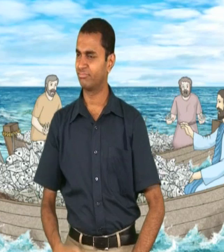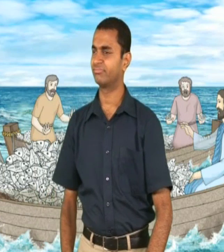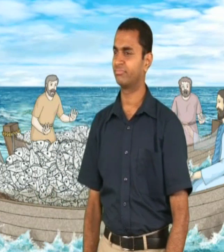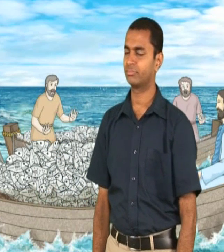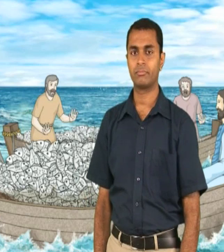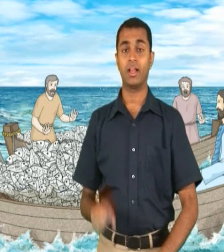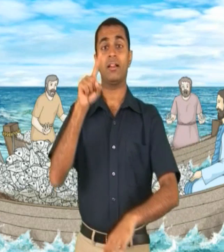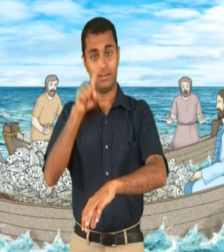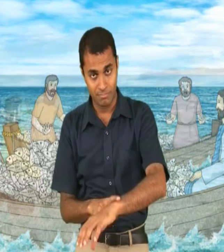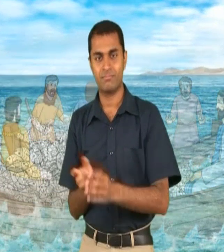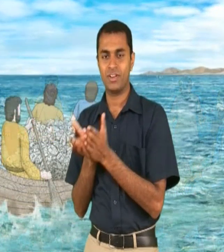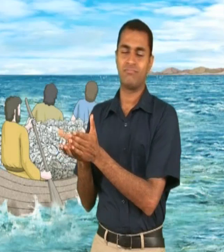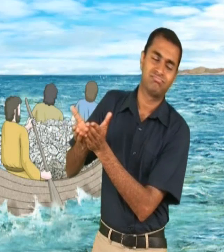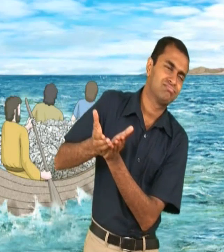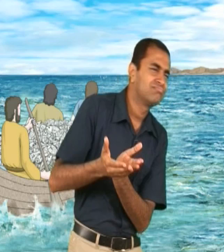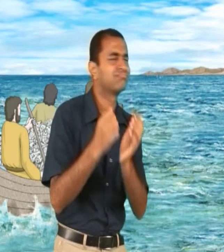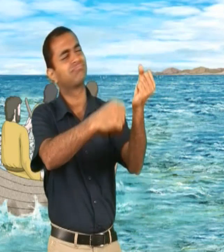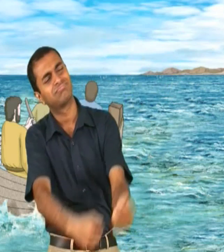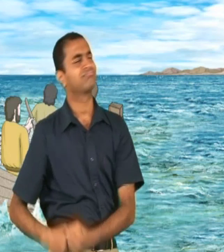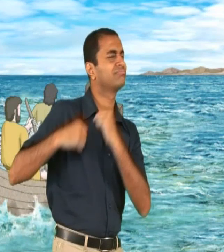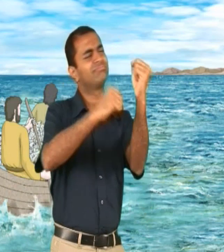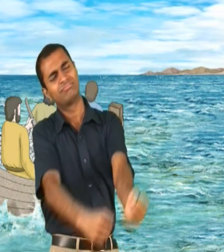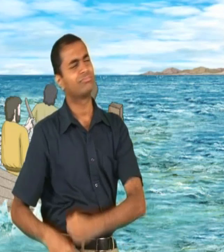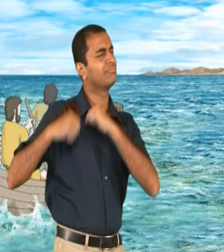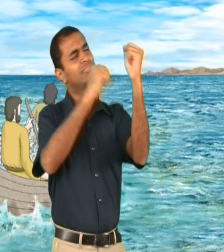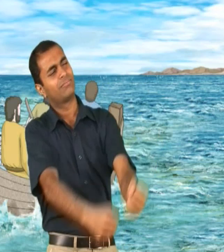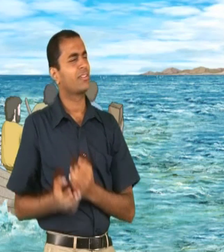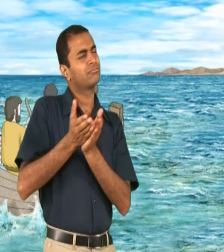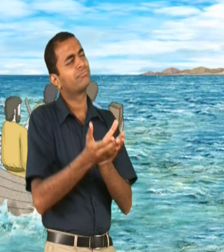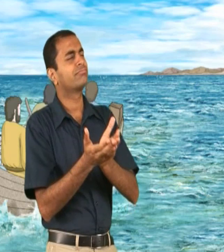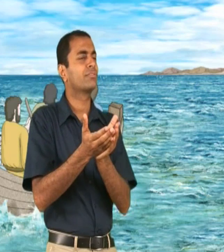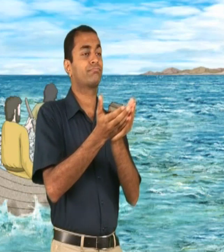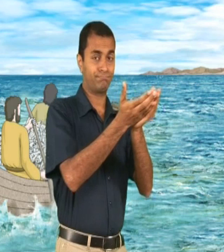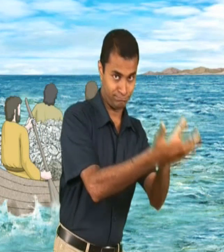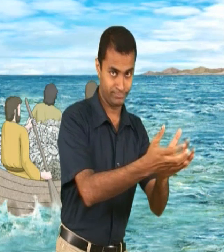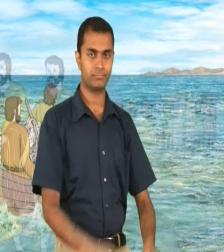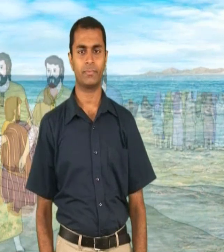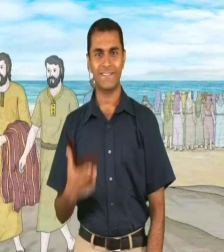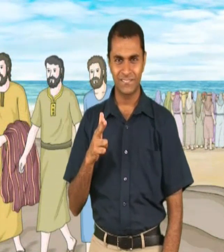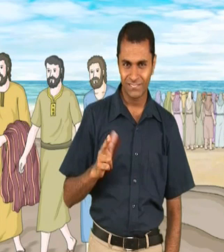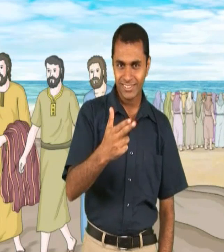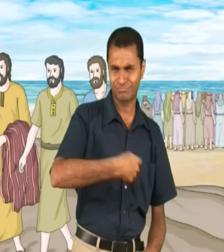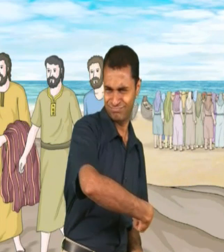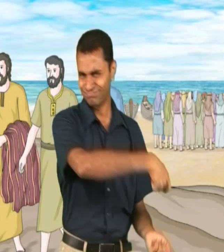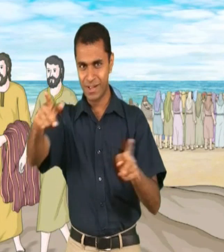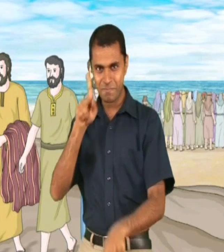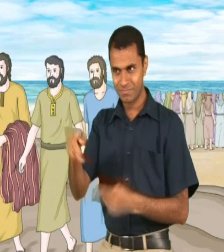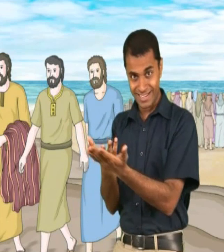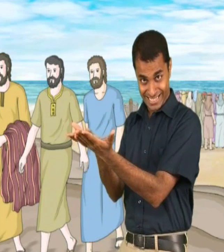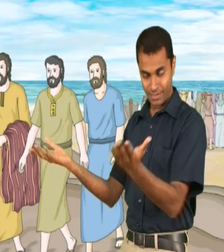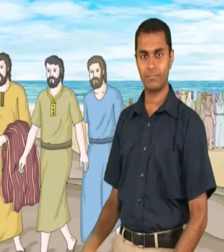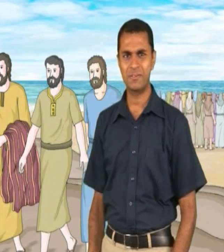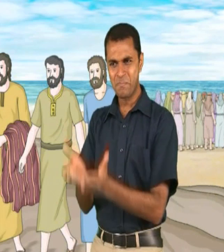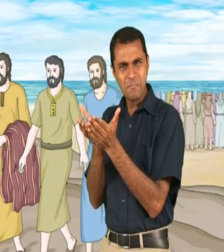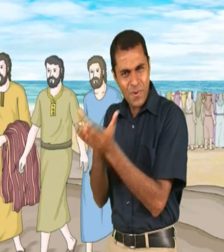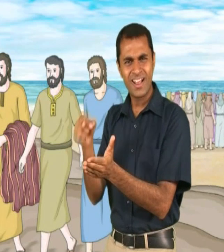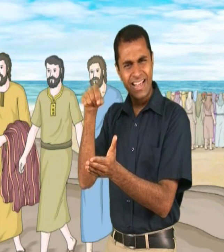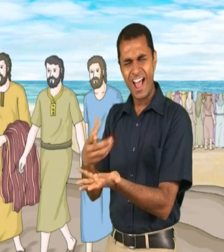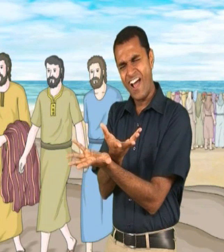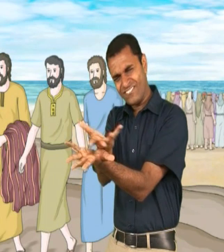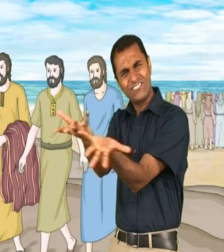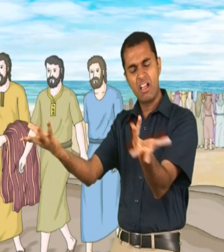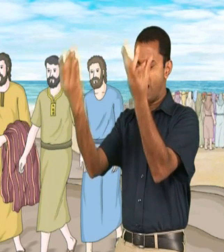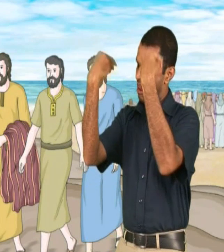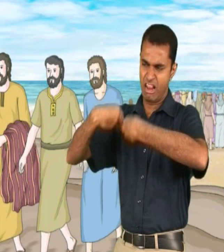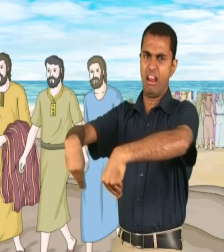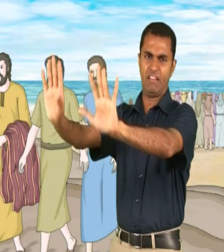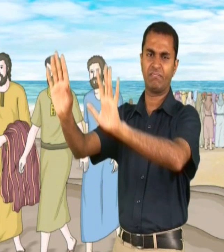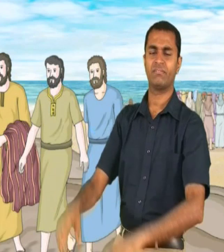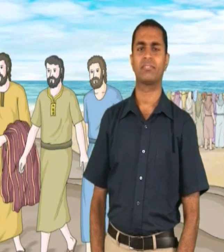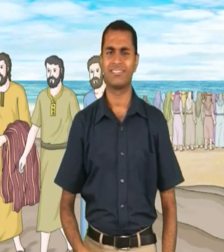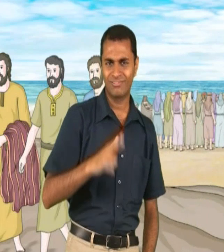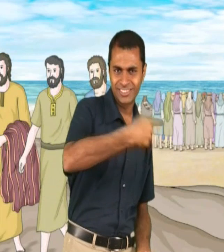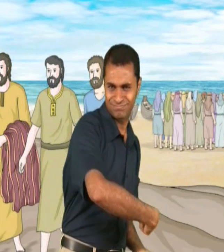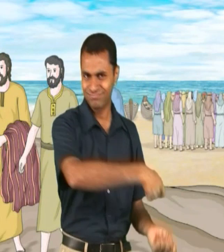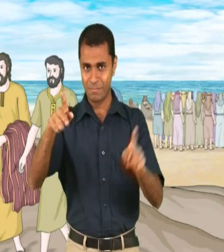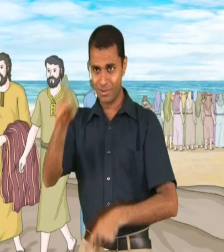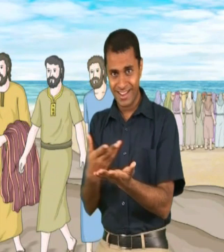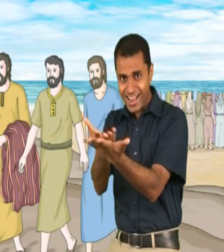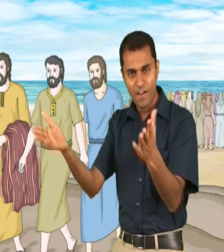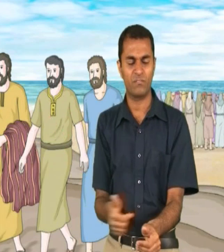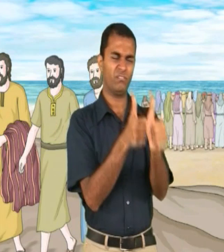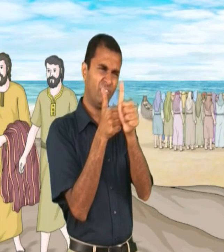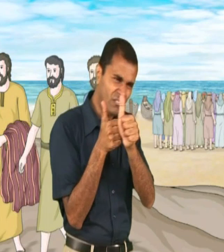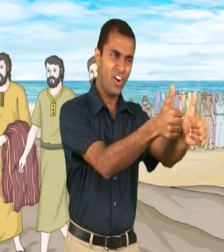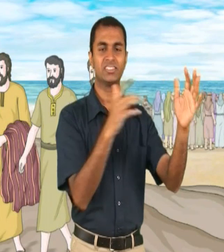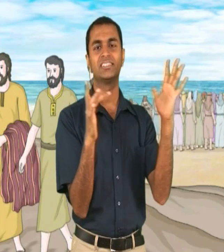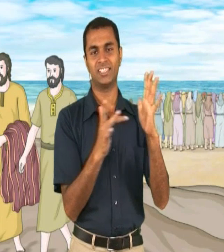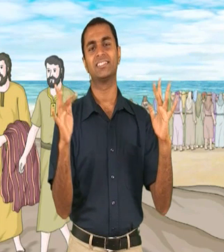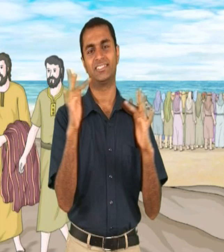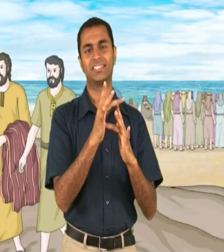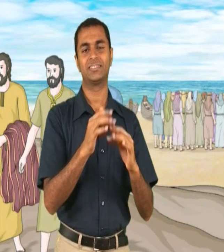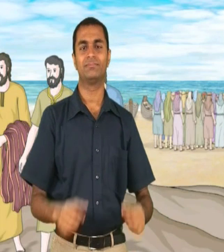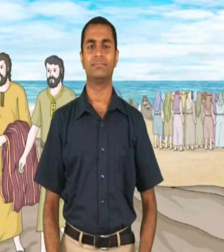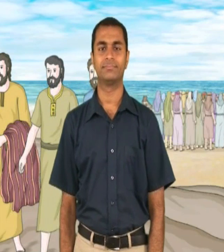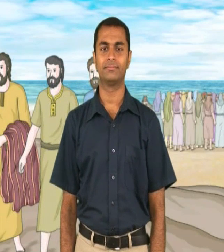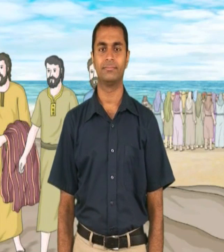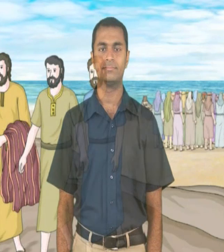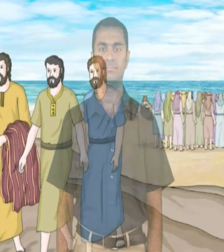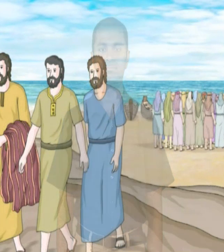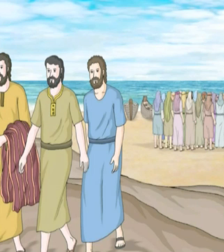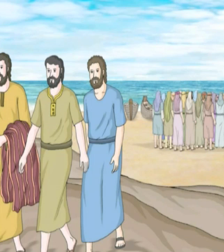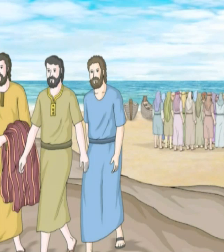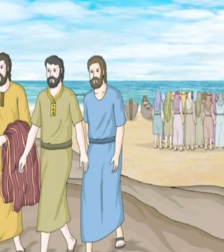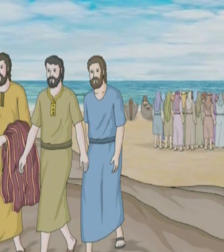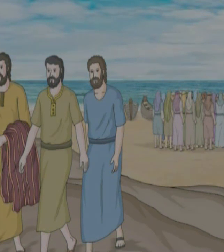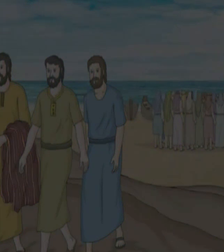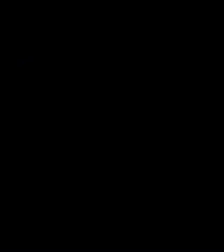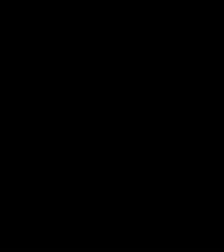And when they had brought their boats ashore, they left everything and followed Him.